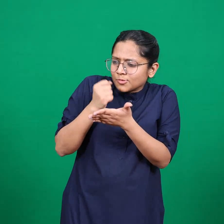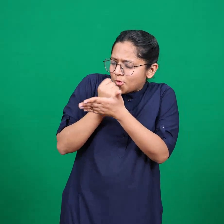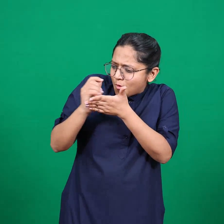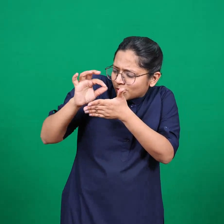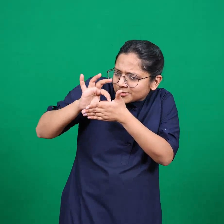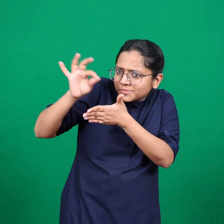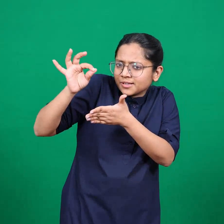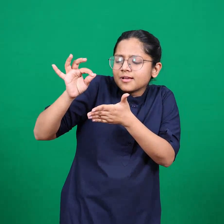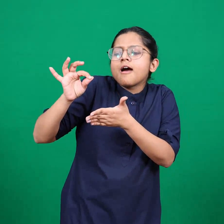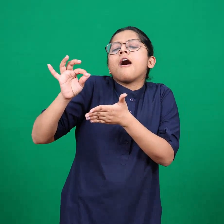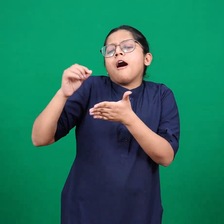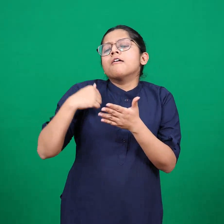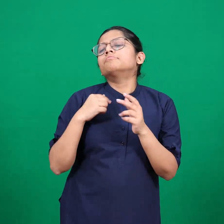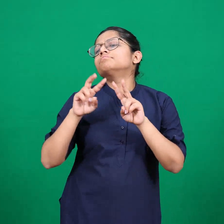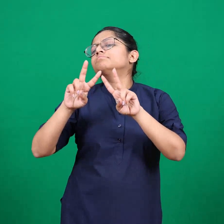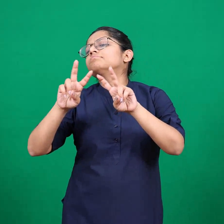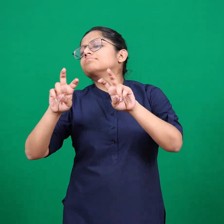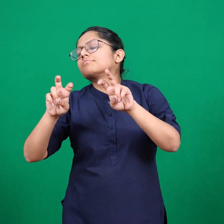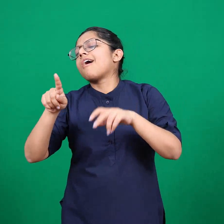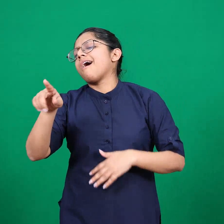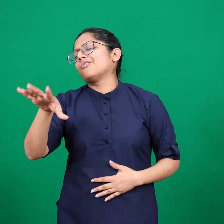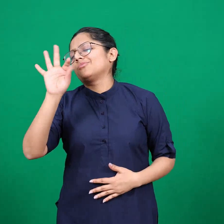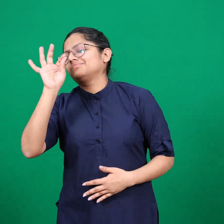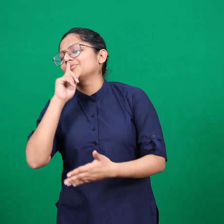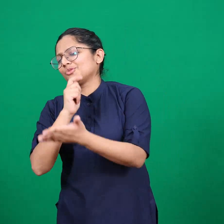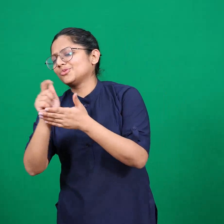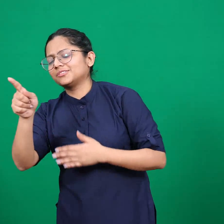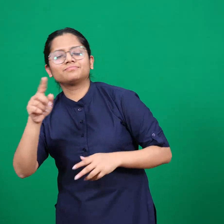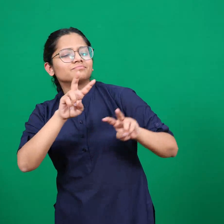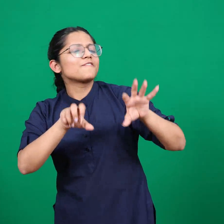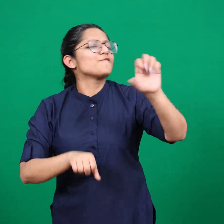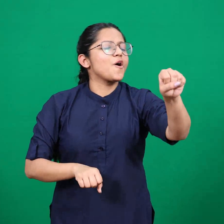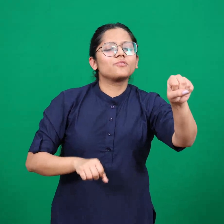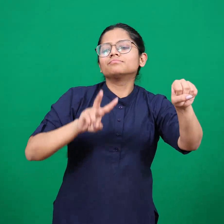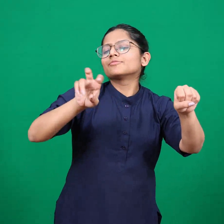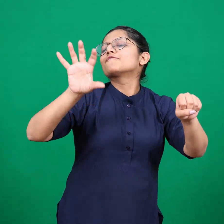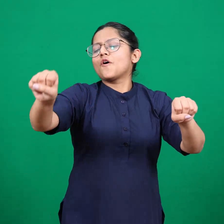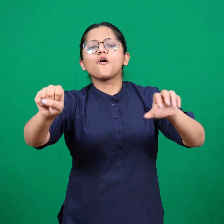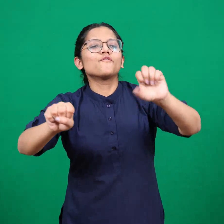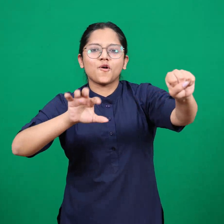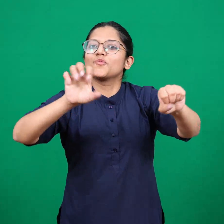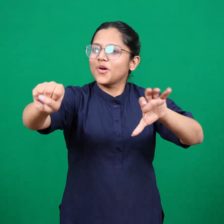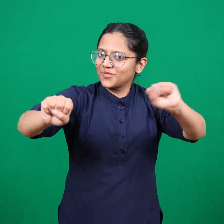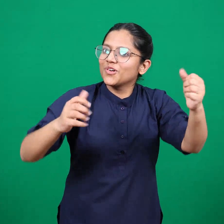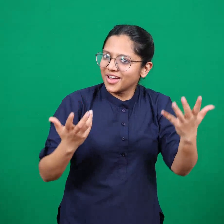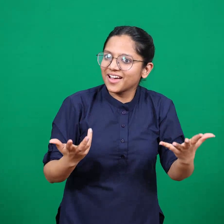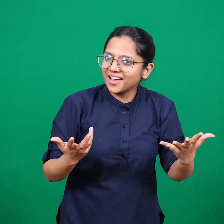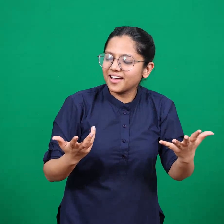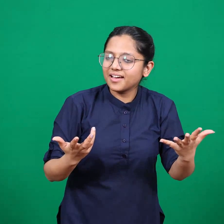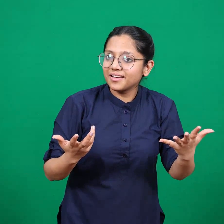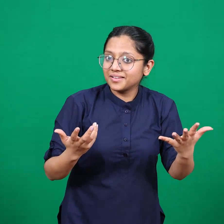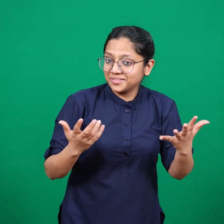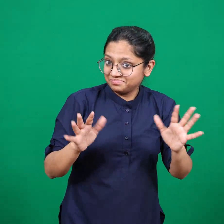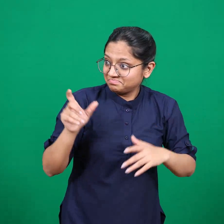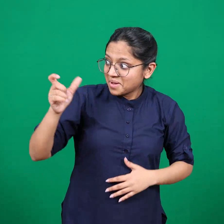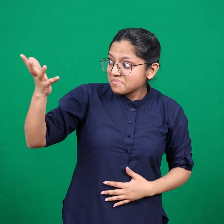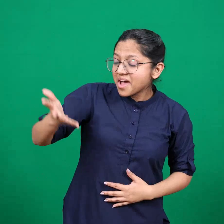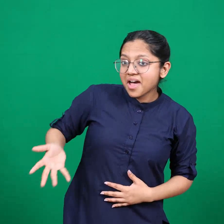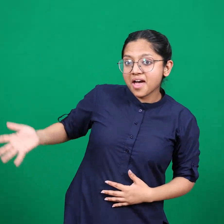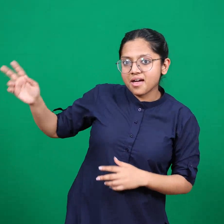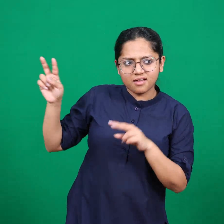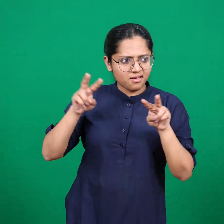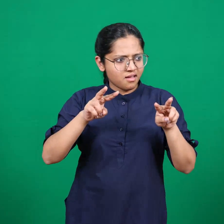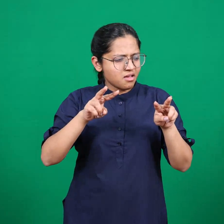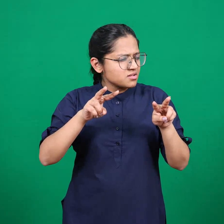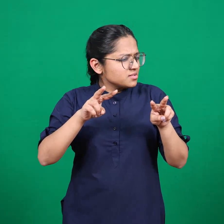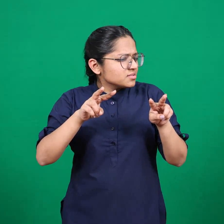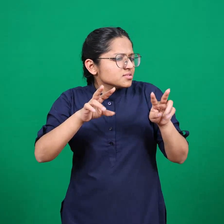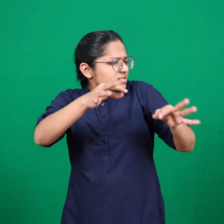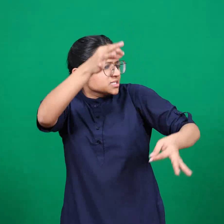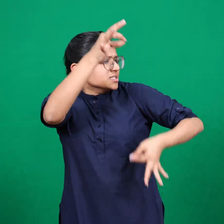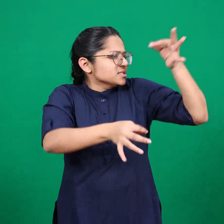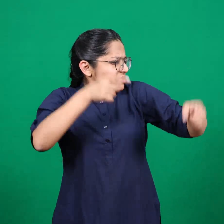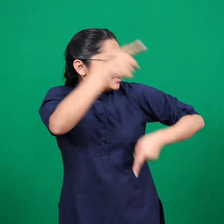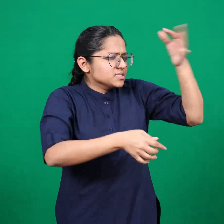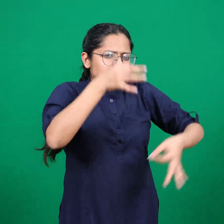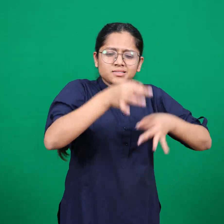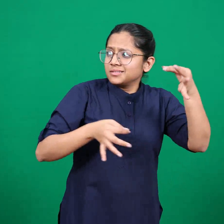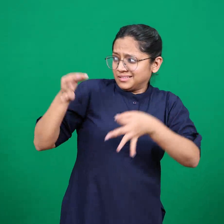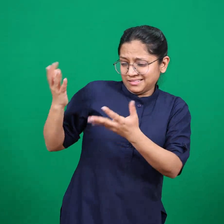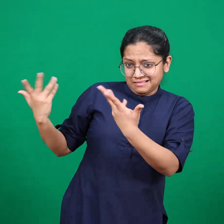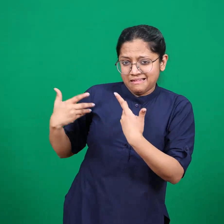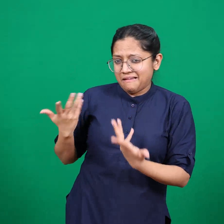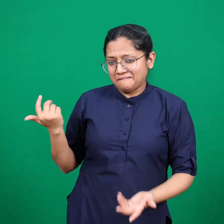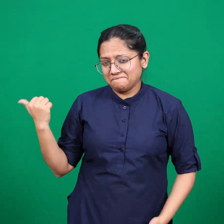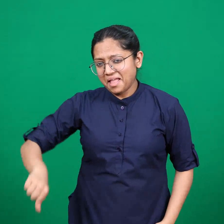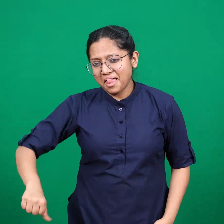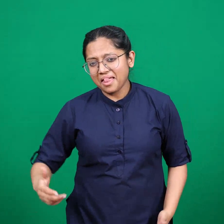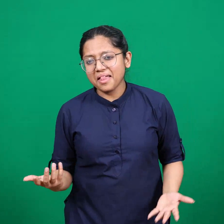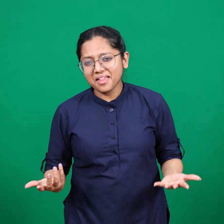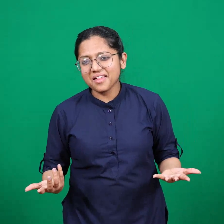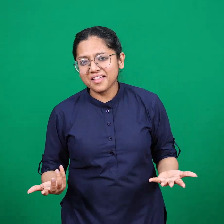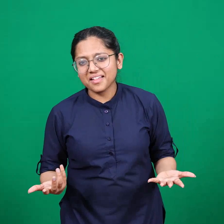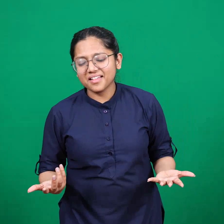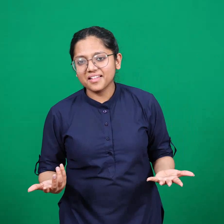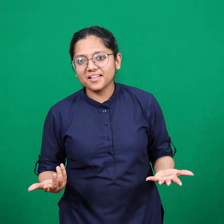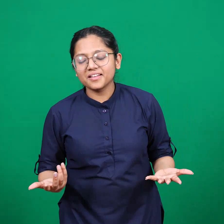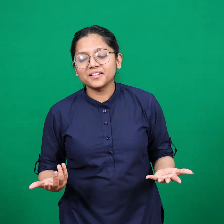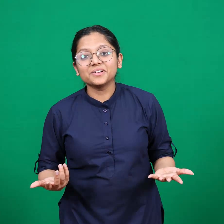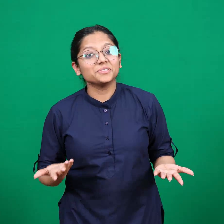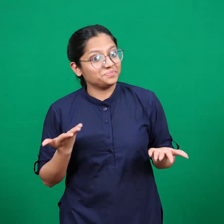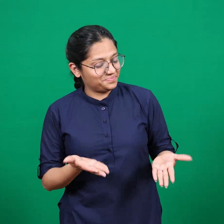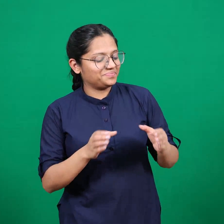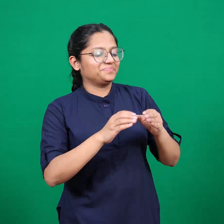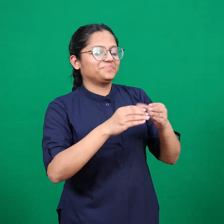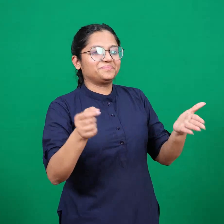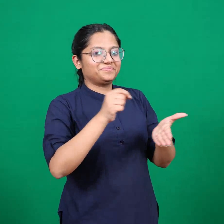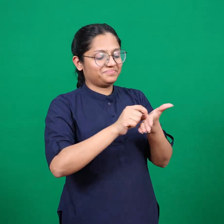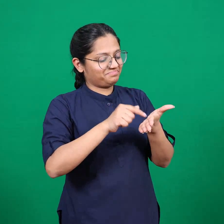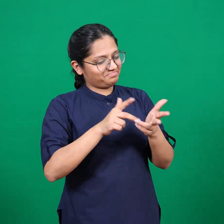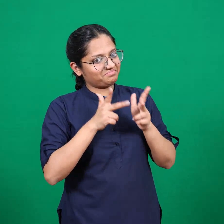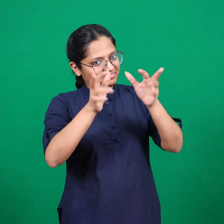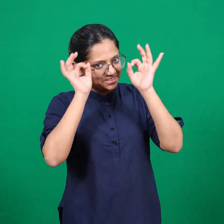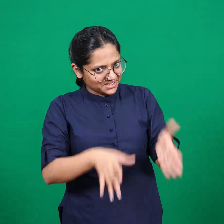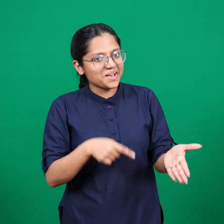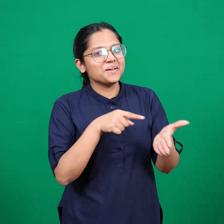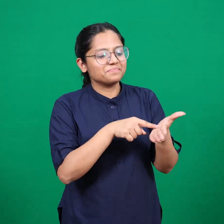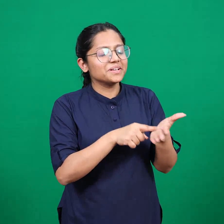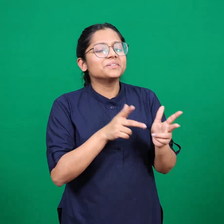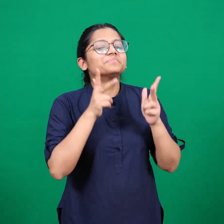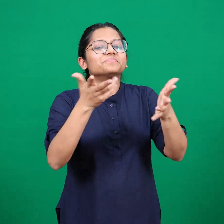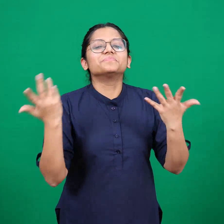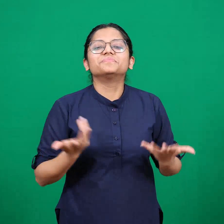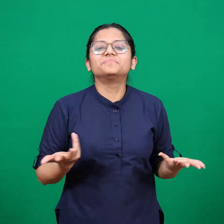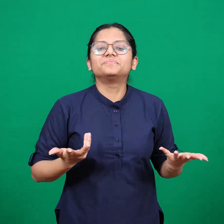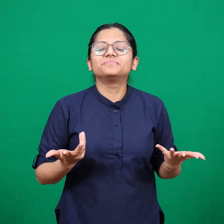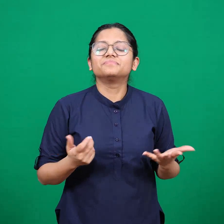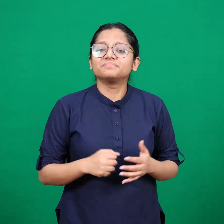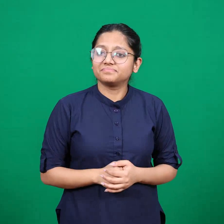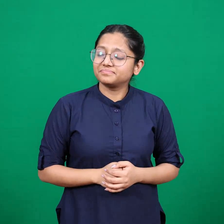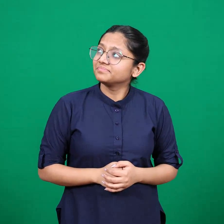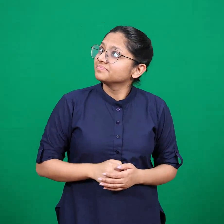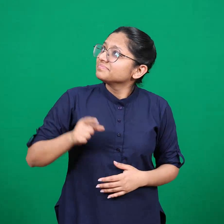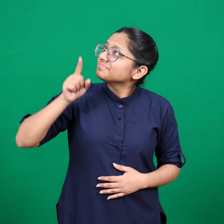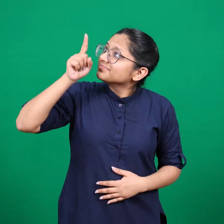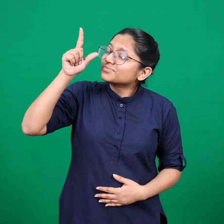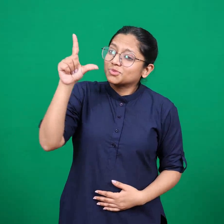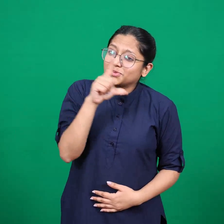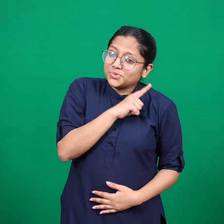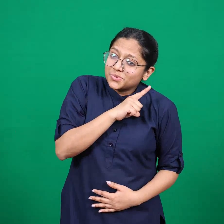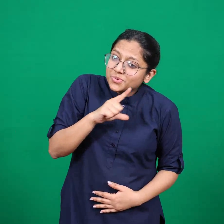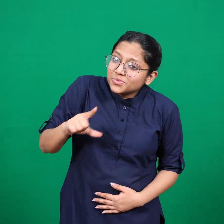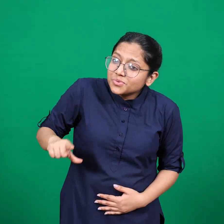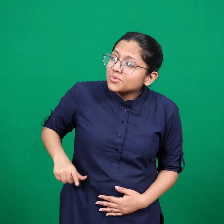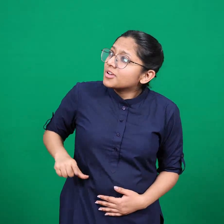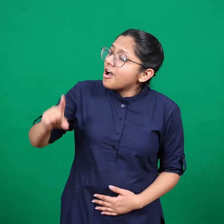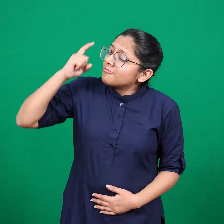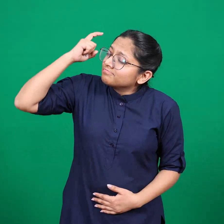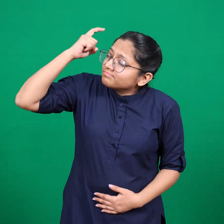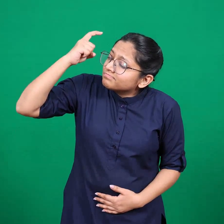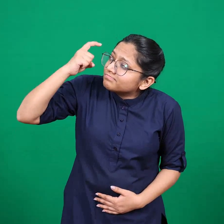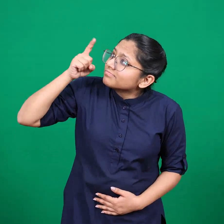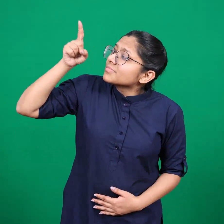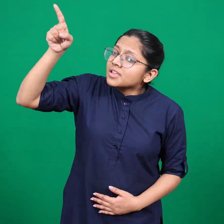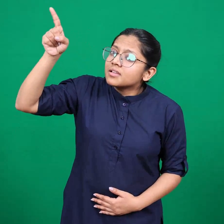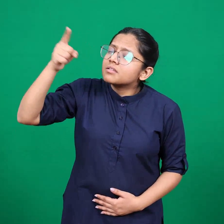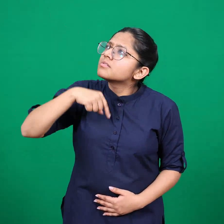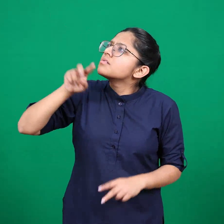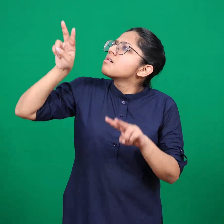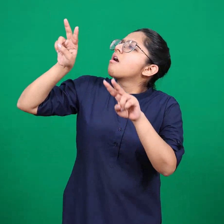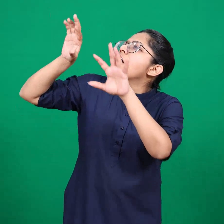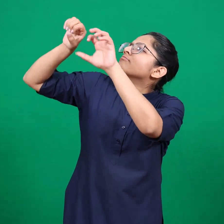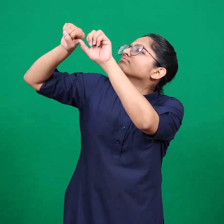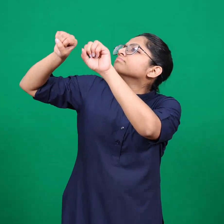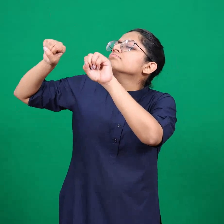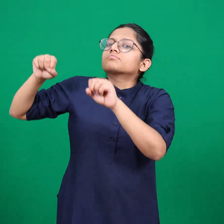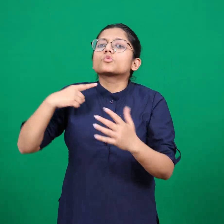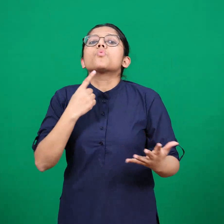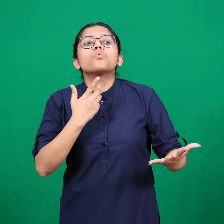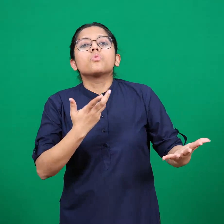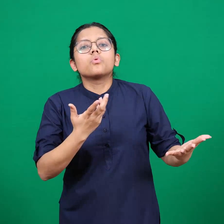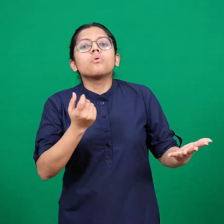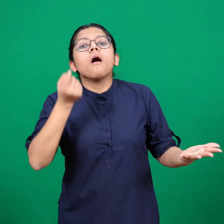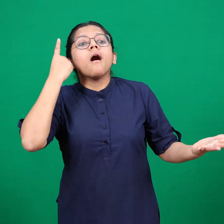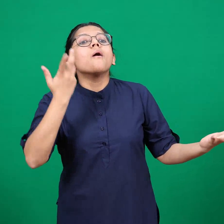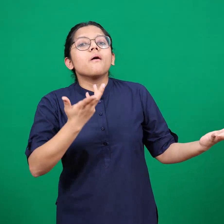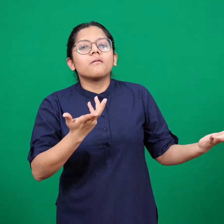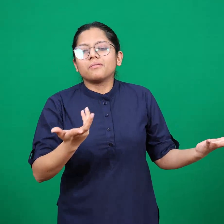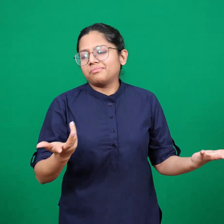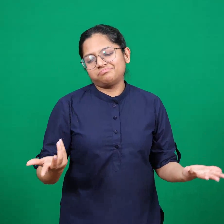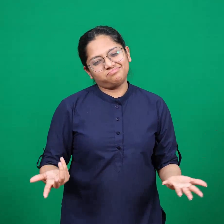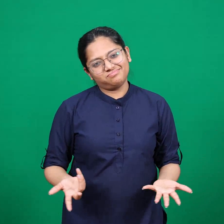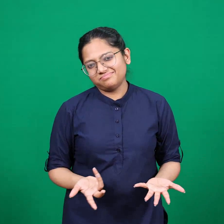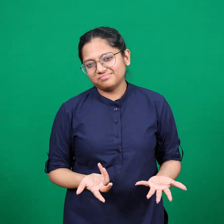The spiritual man judges all things, but he himself is not subject to anyone's judgment.